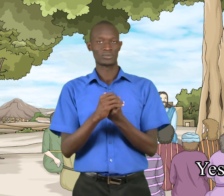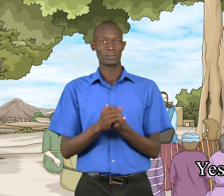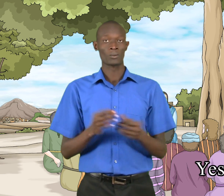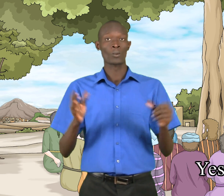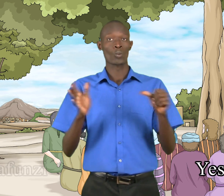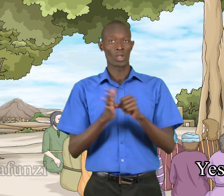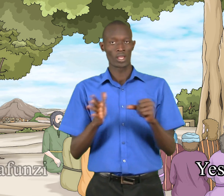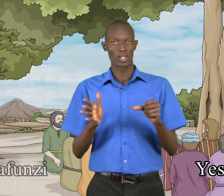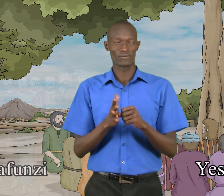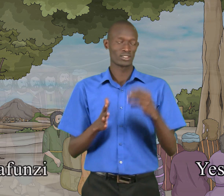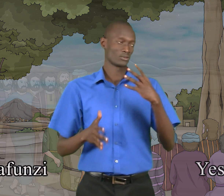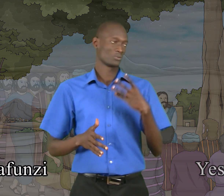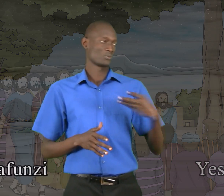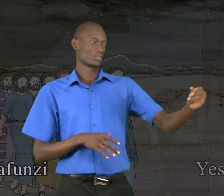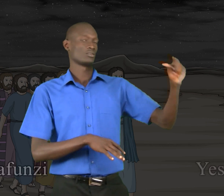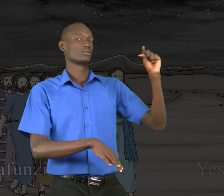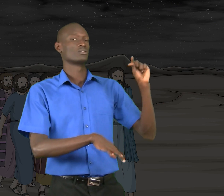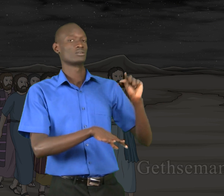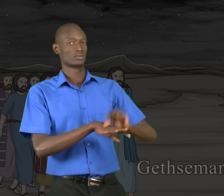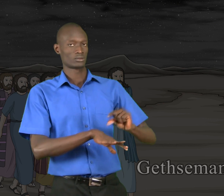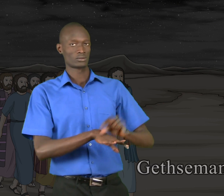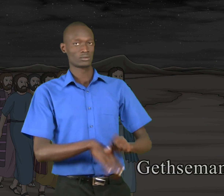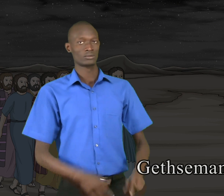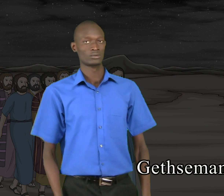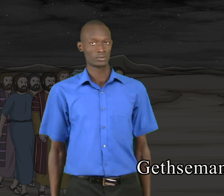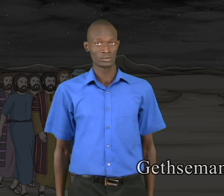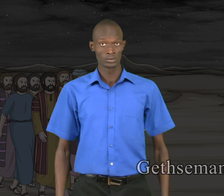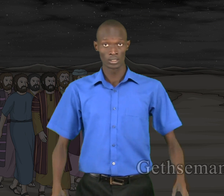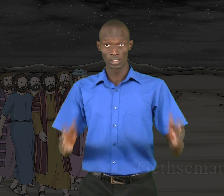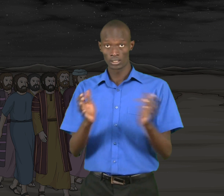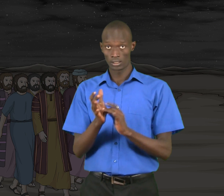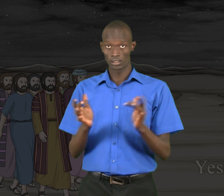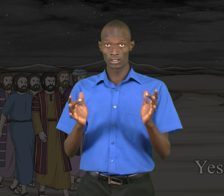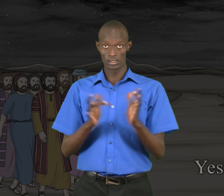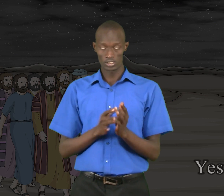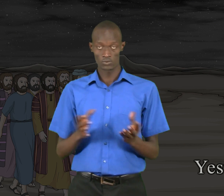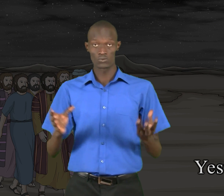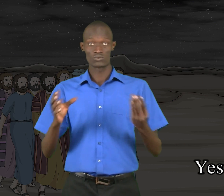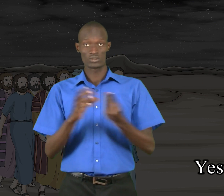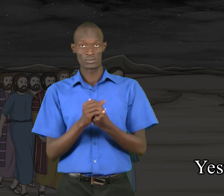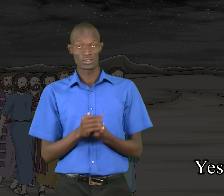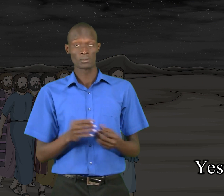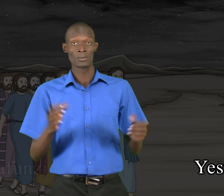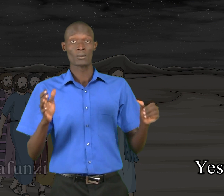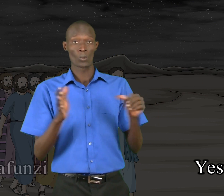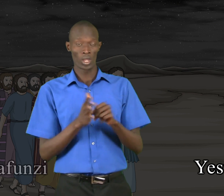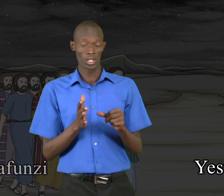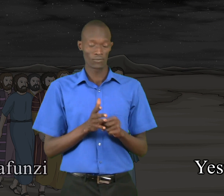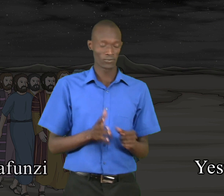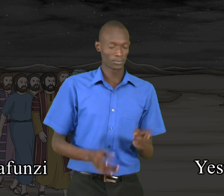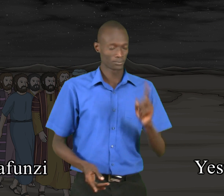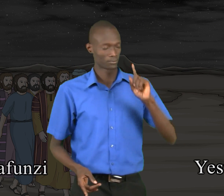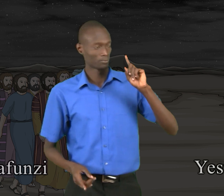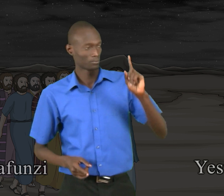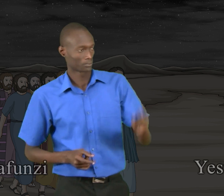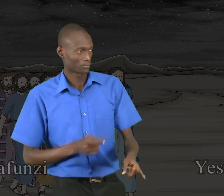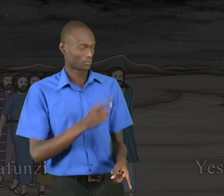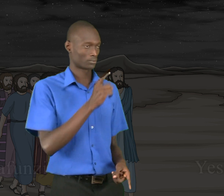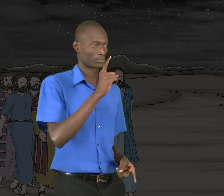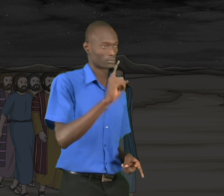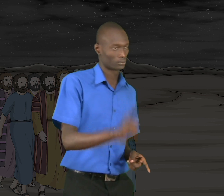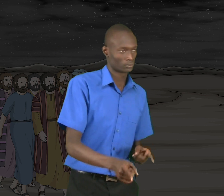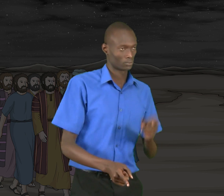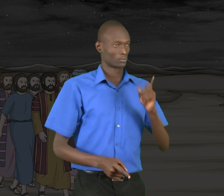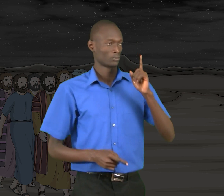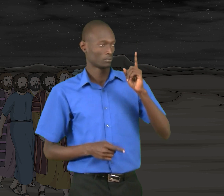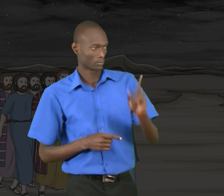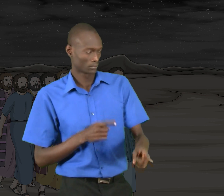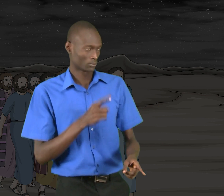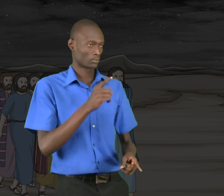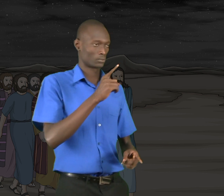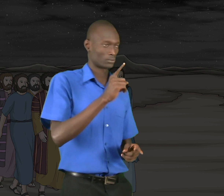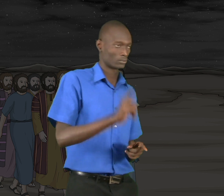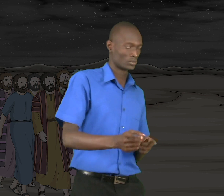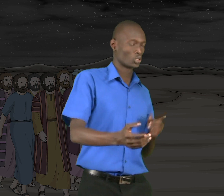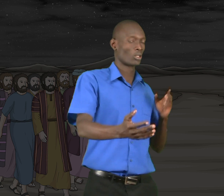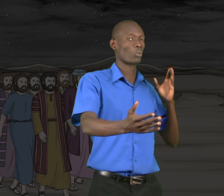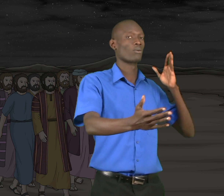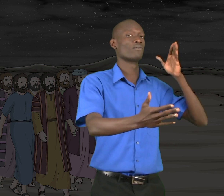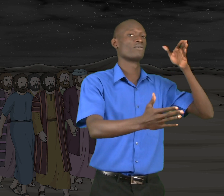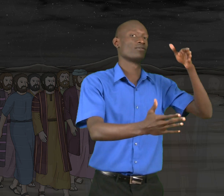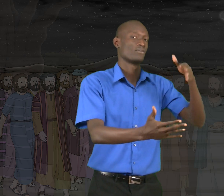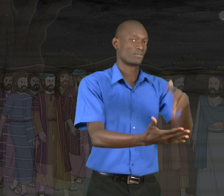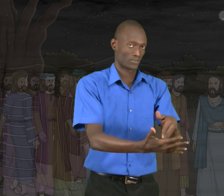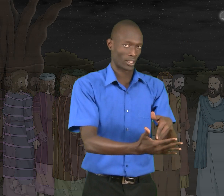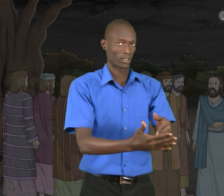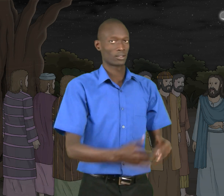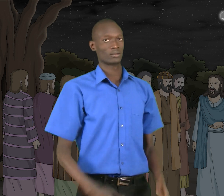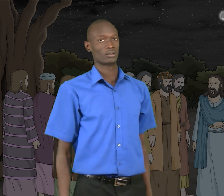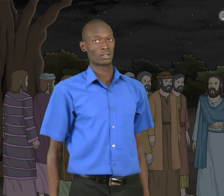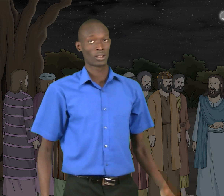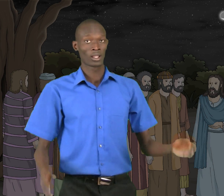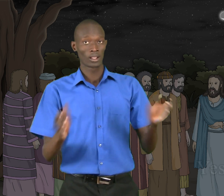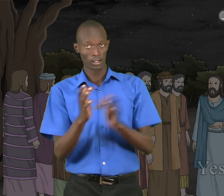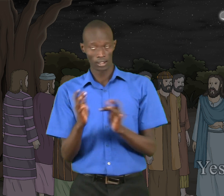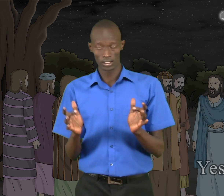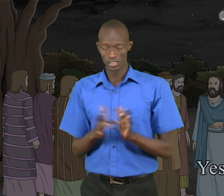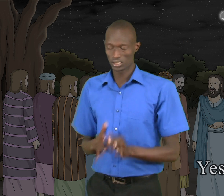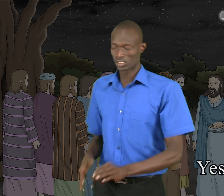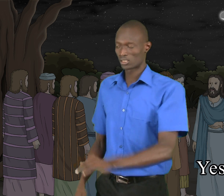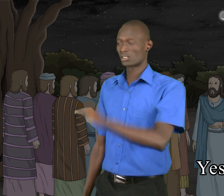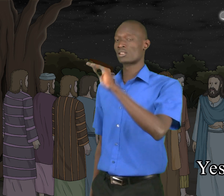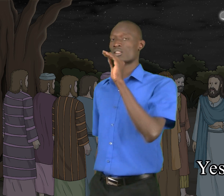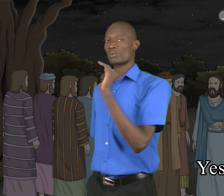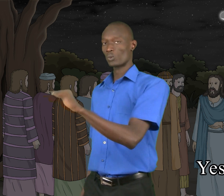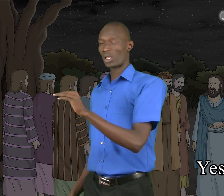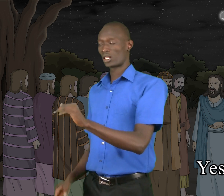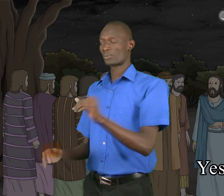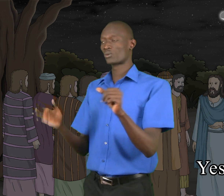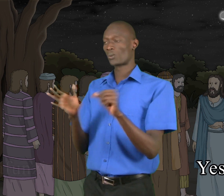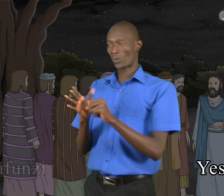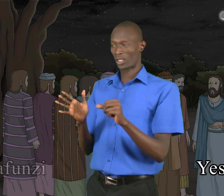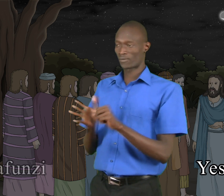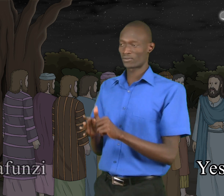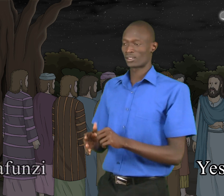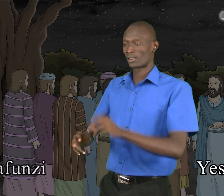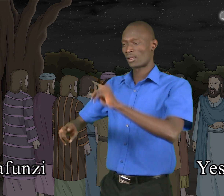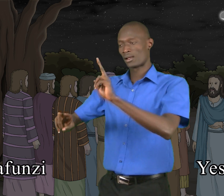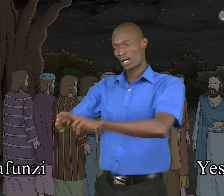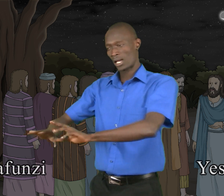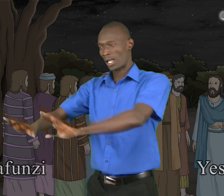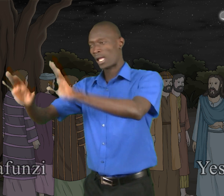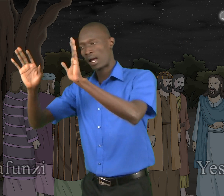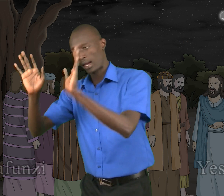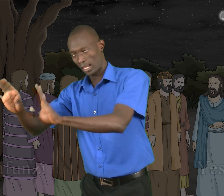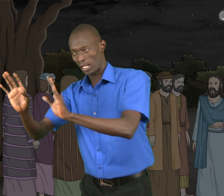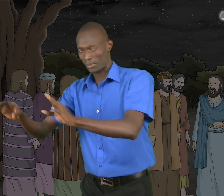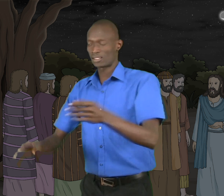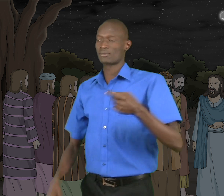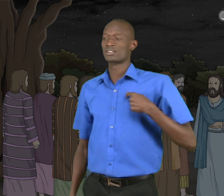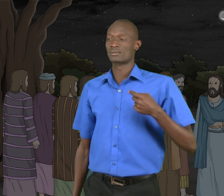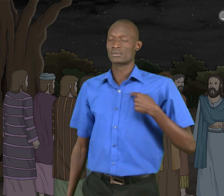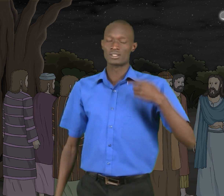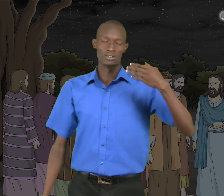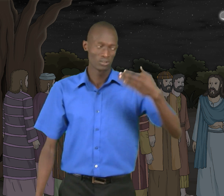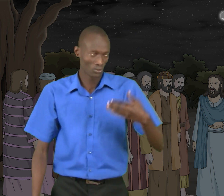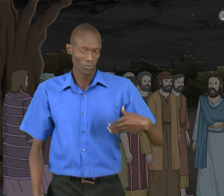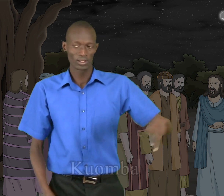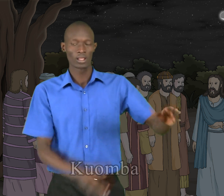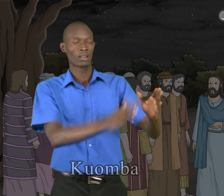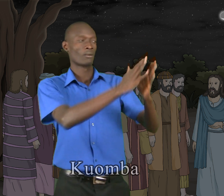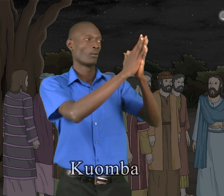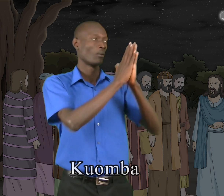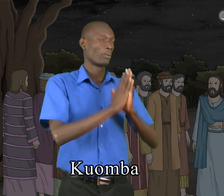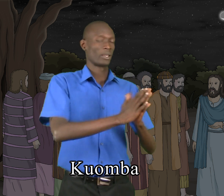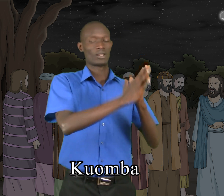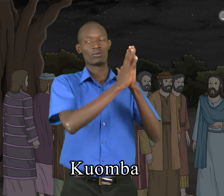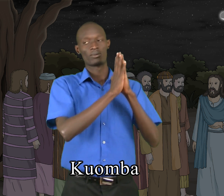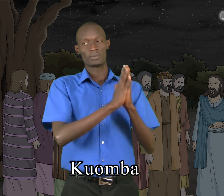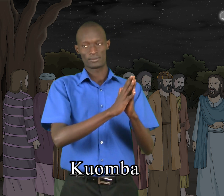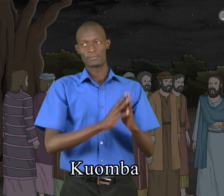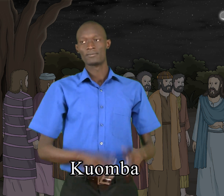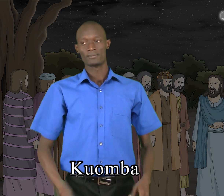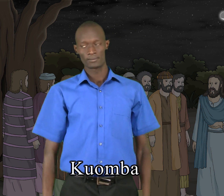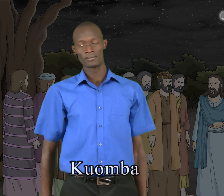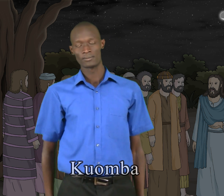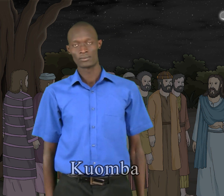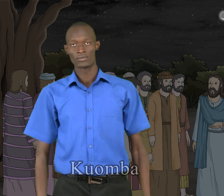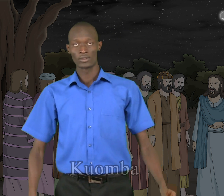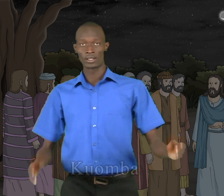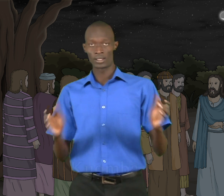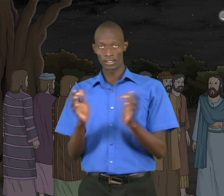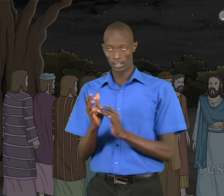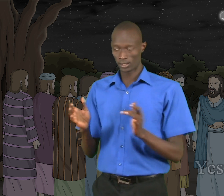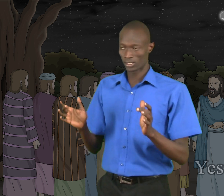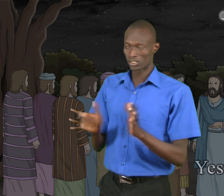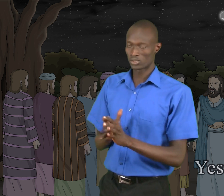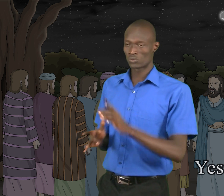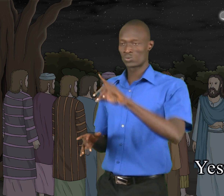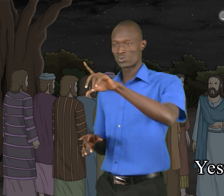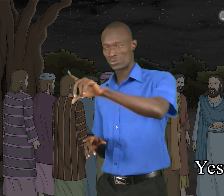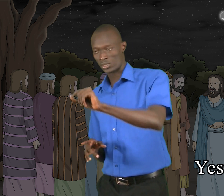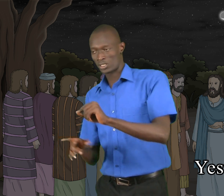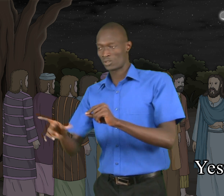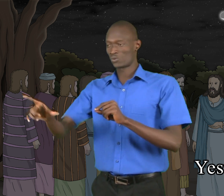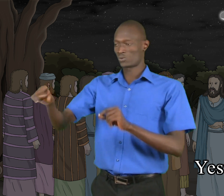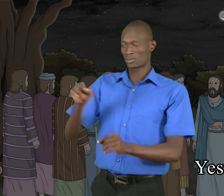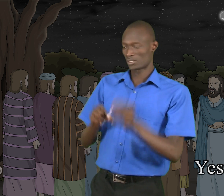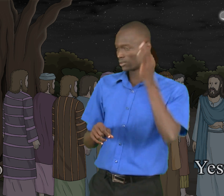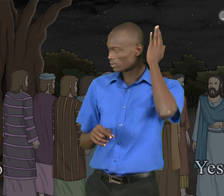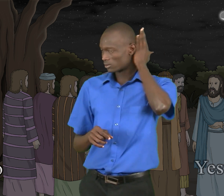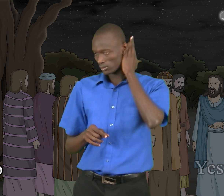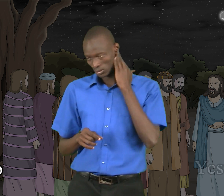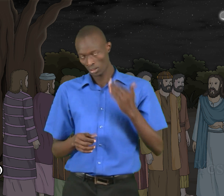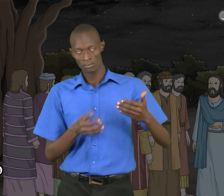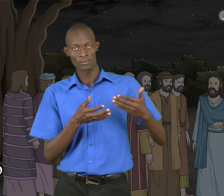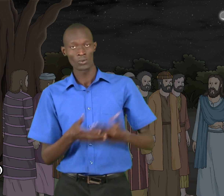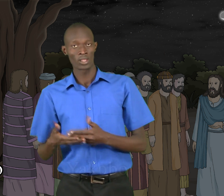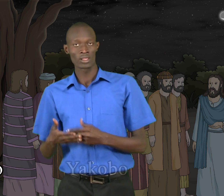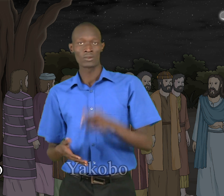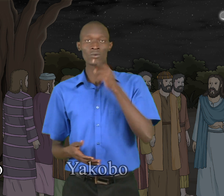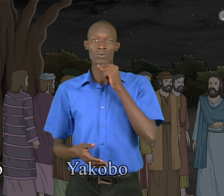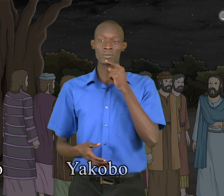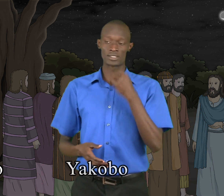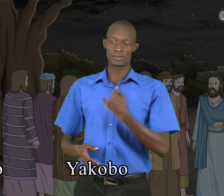At that time Jesus went with His disciples to a place called Gethsemane, and He told them, “Sit here while I go over there and pray.”